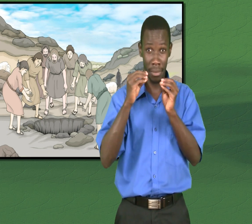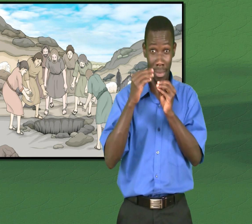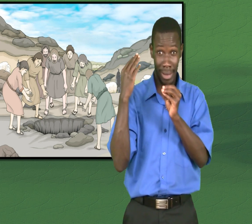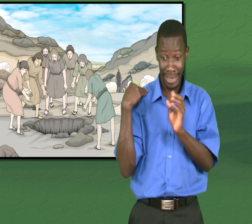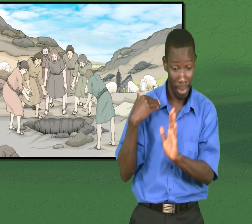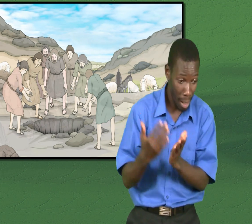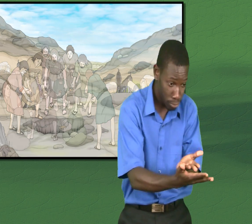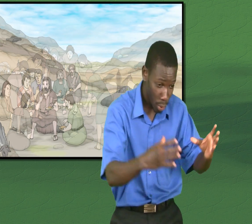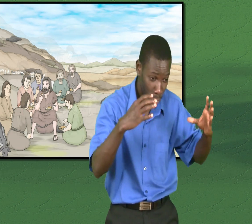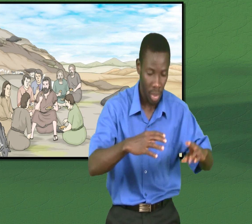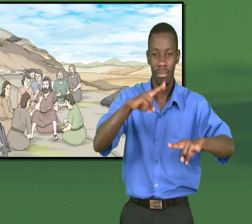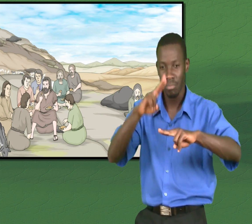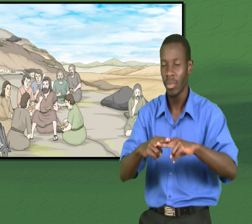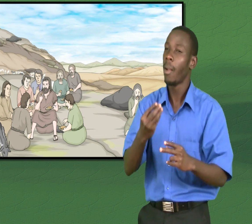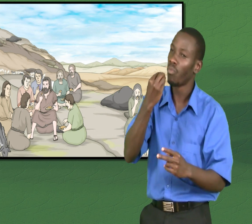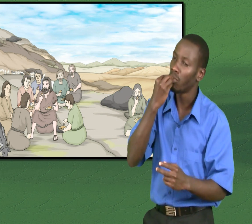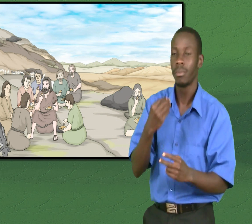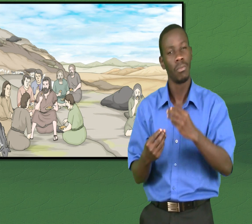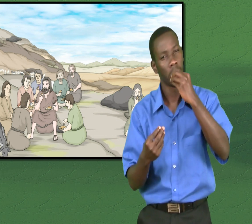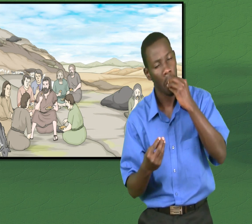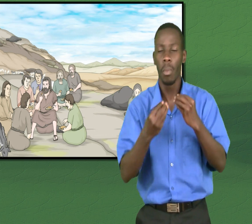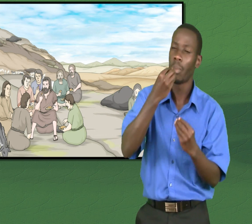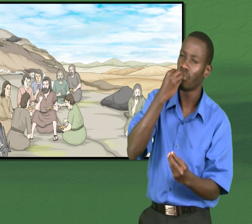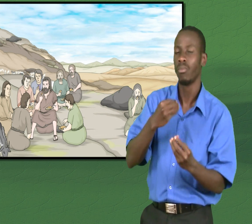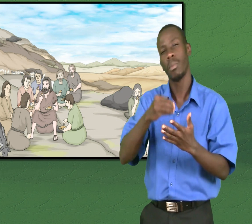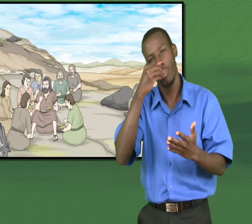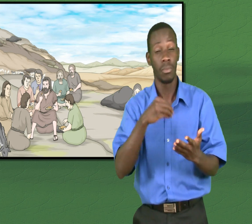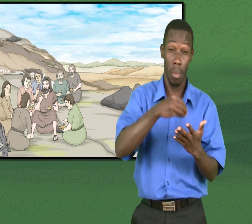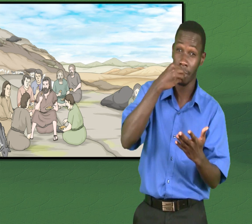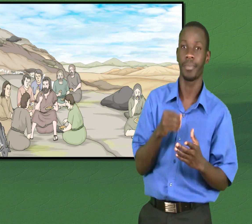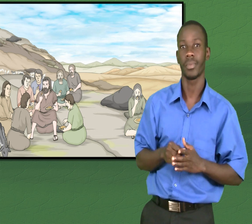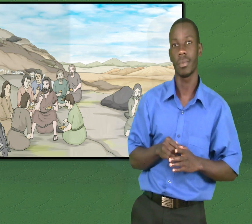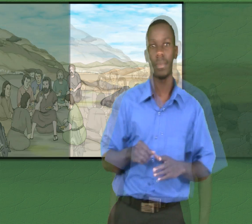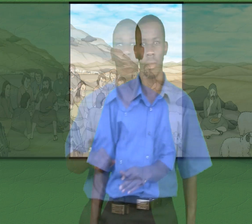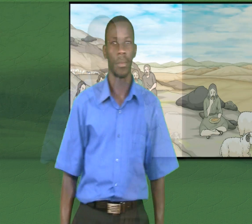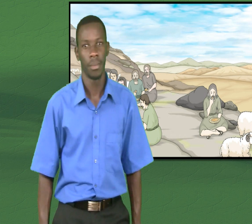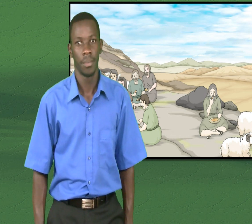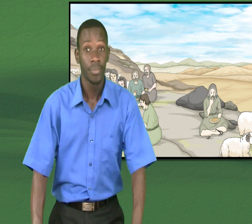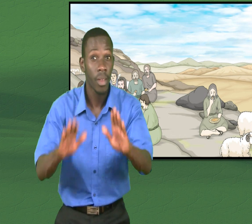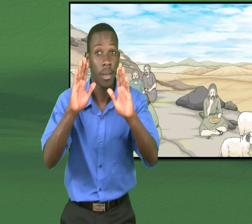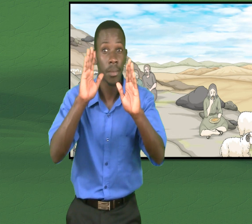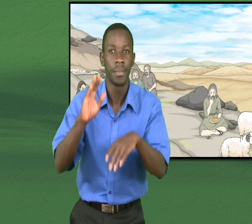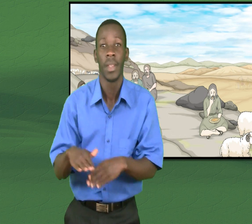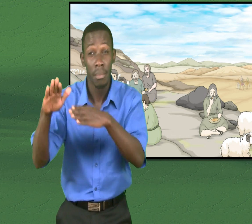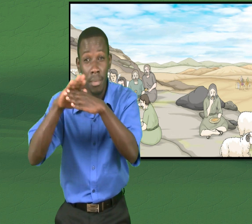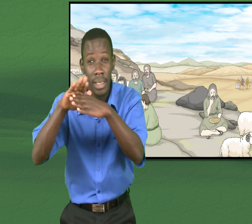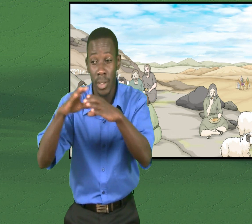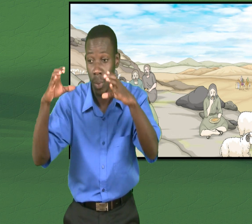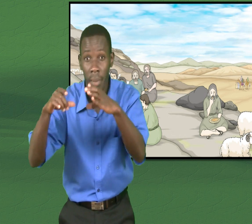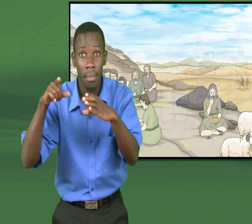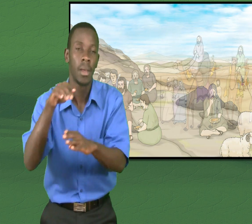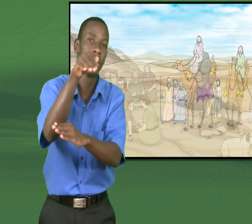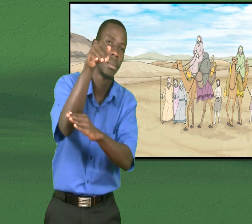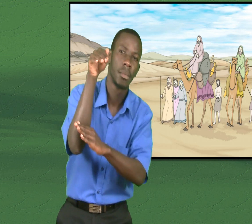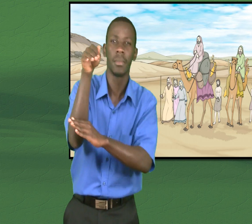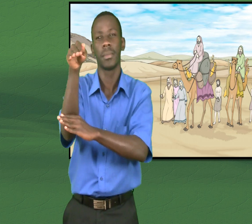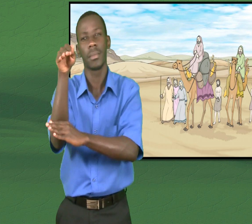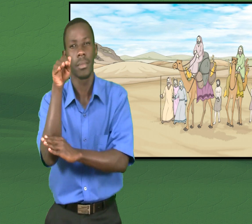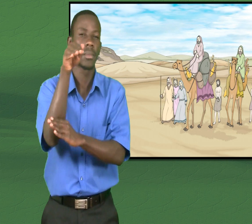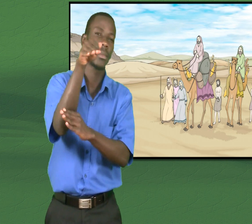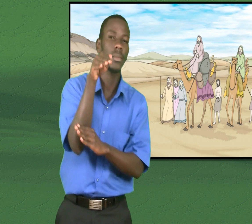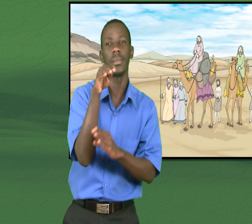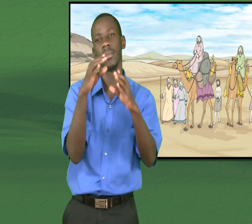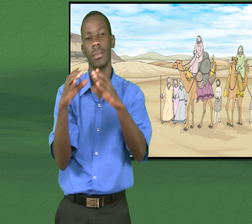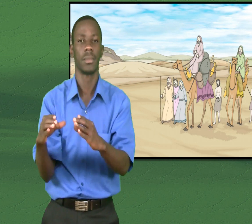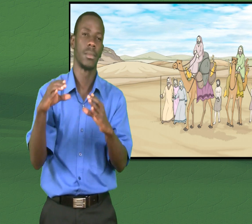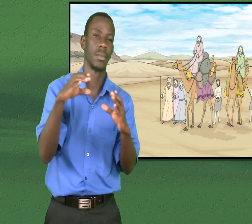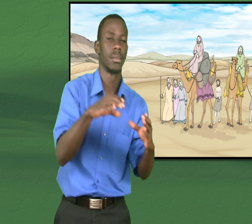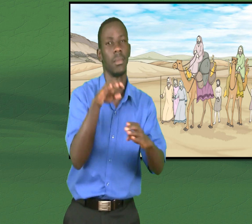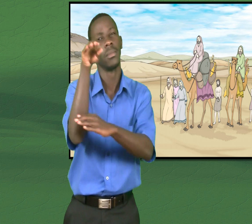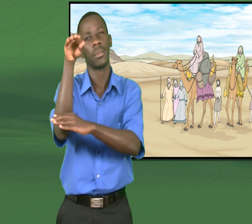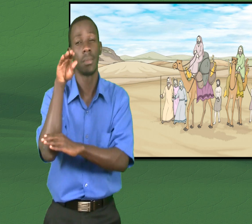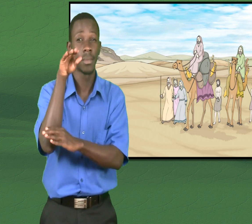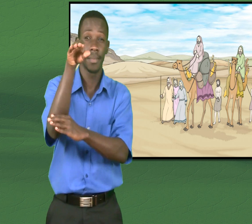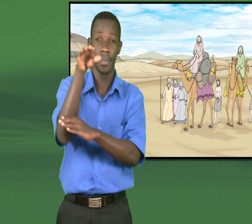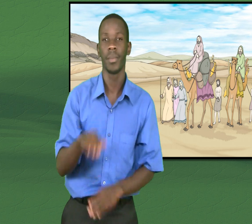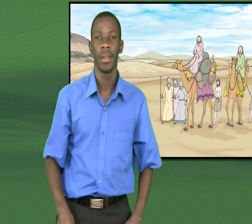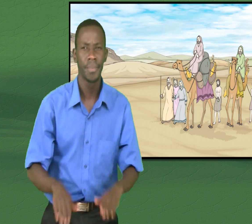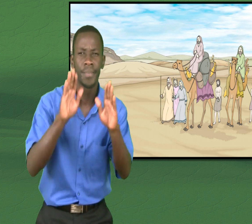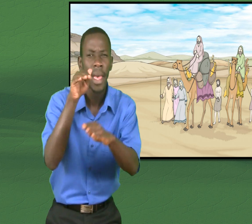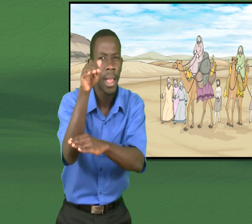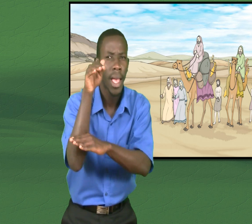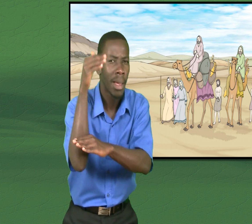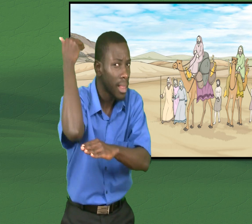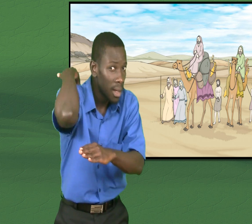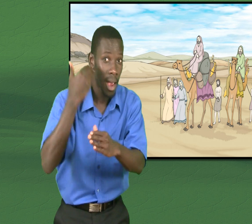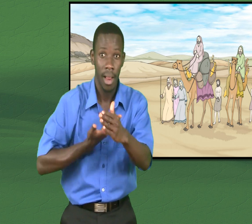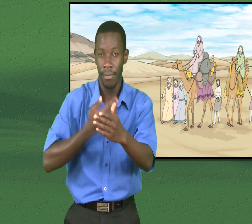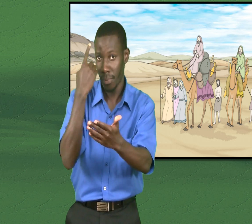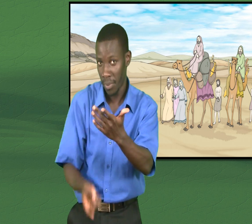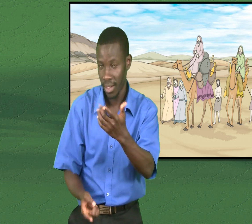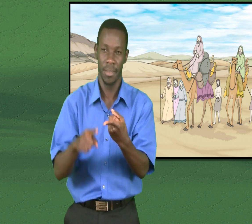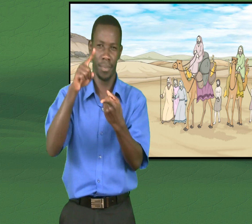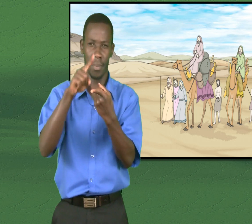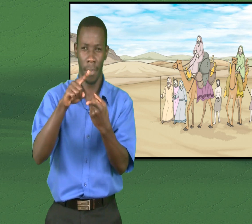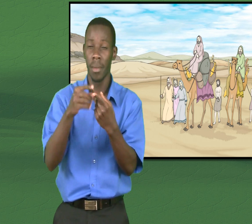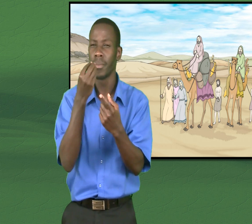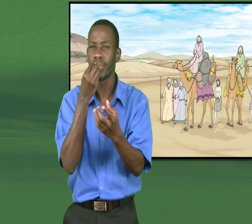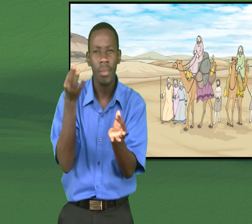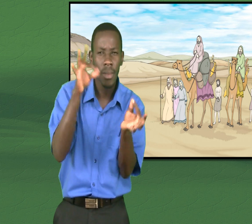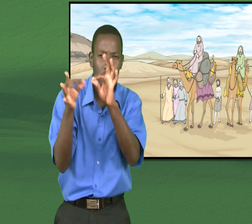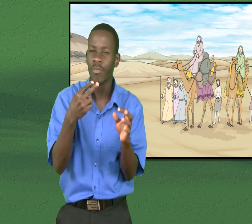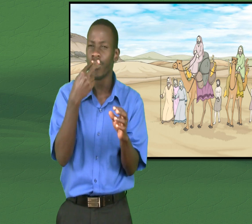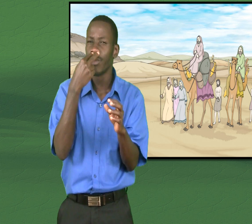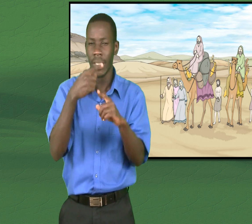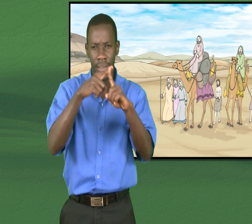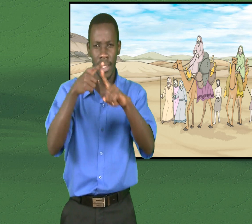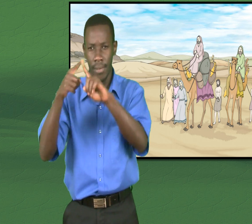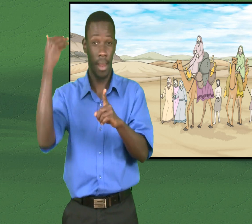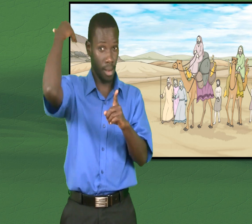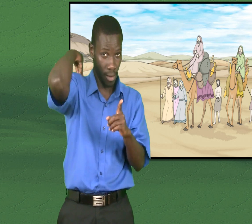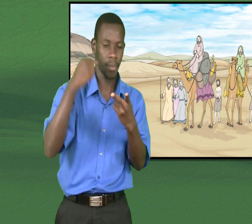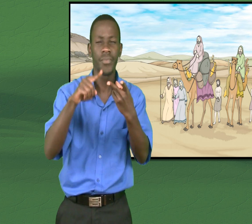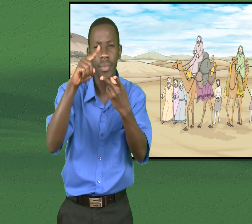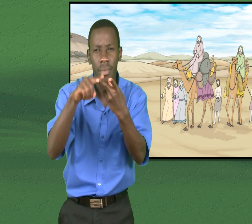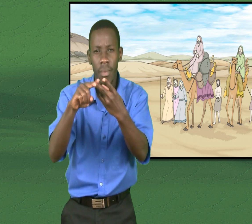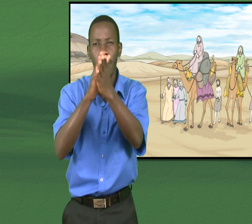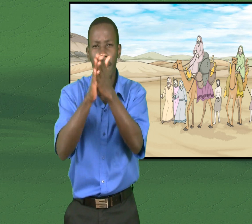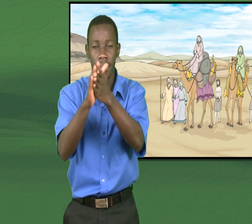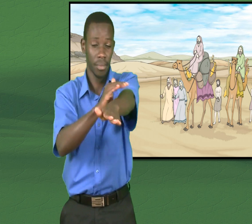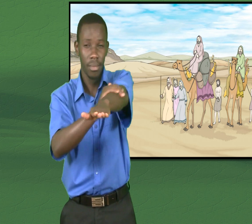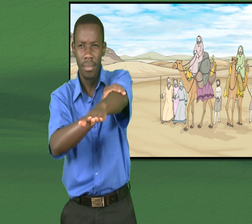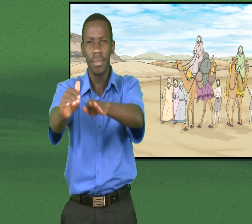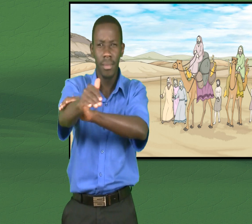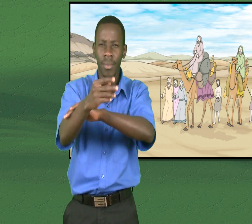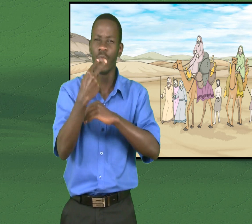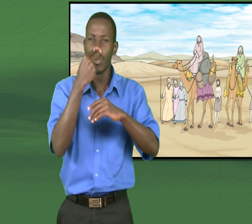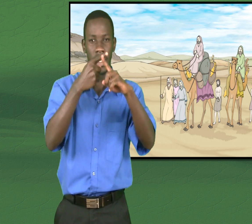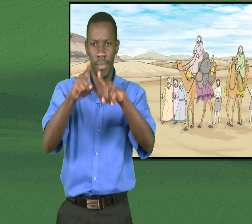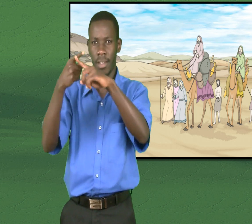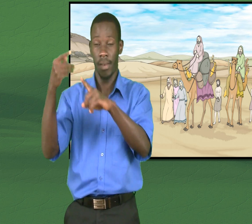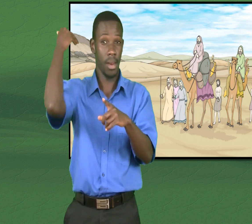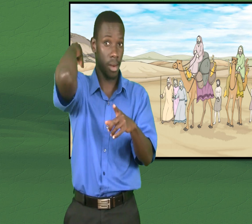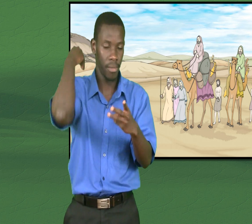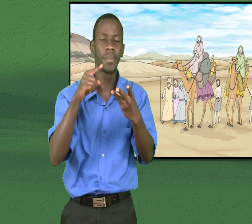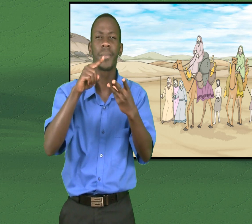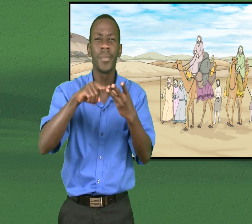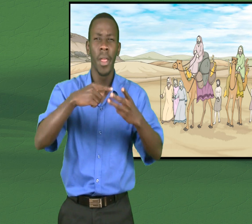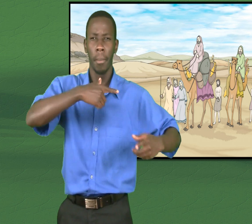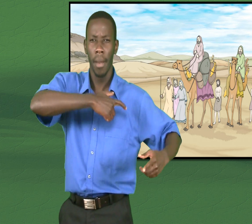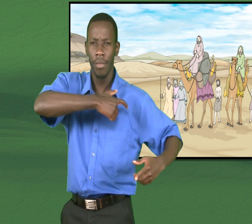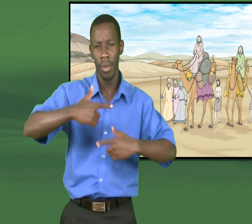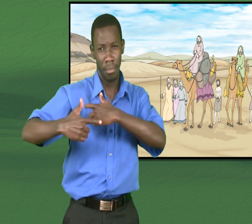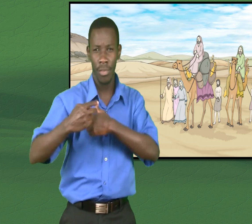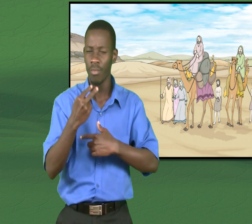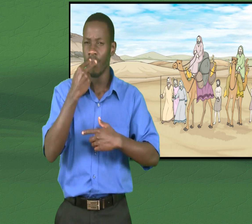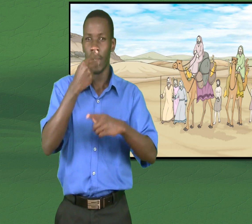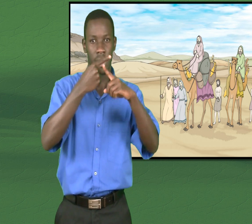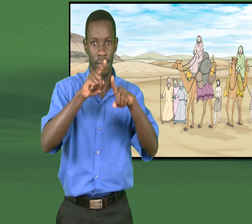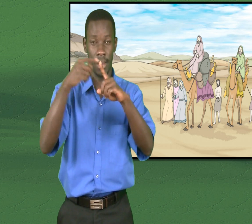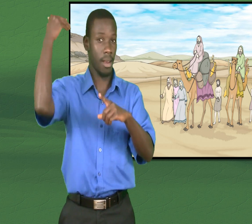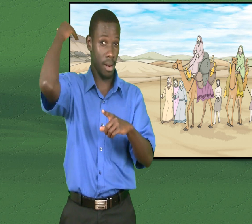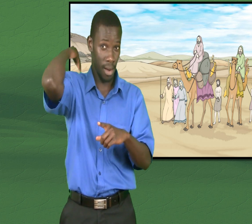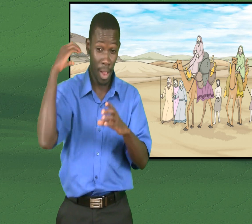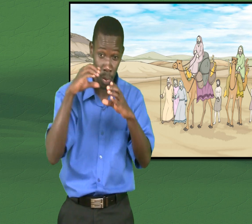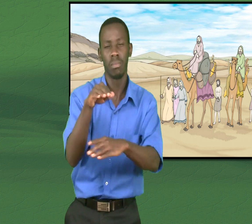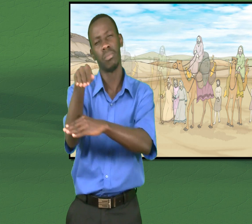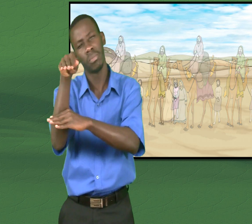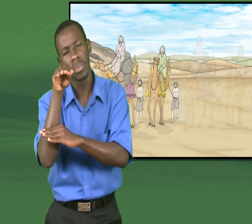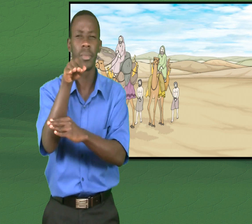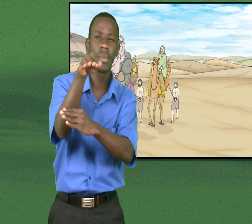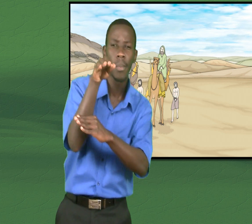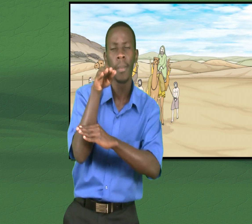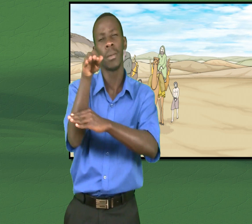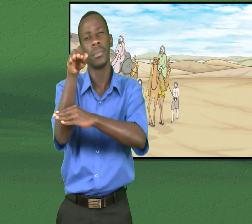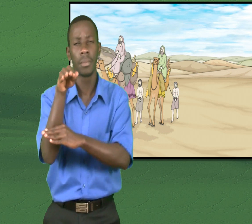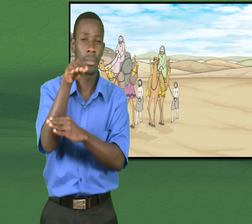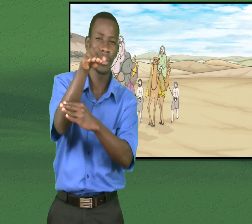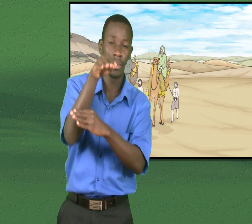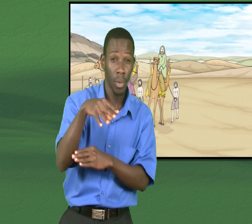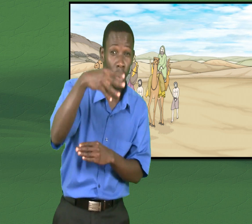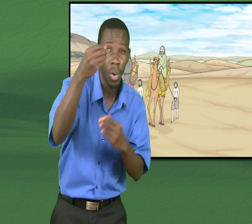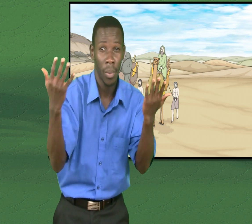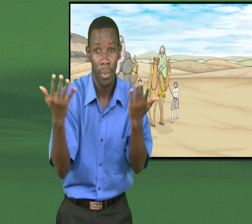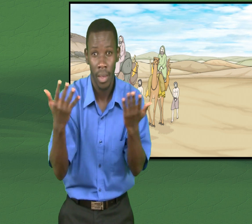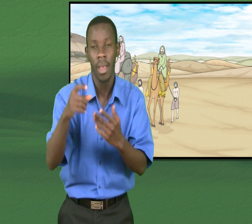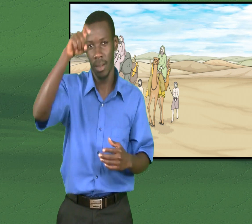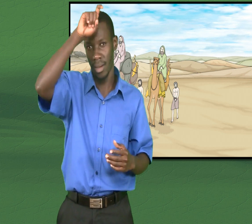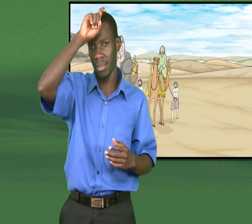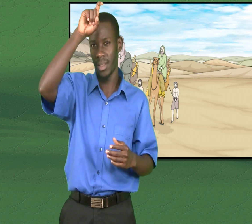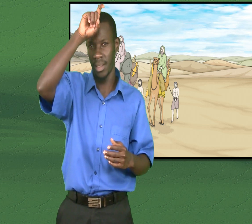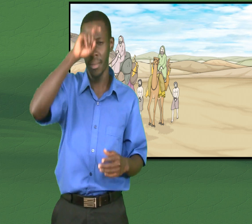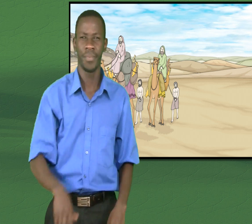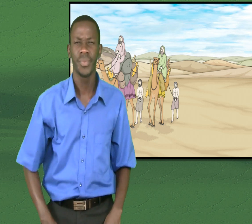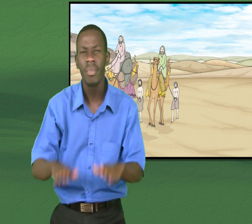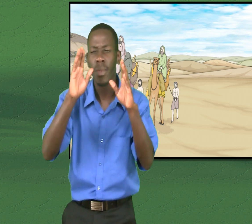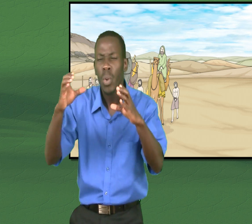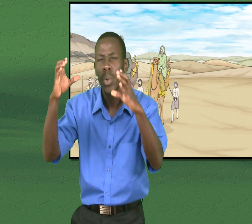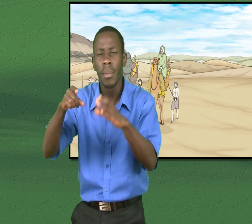And as they sat down to eat a meal, they looked up and saw a caravan of Ishmaelites coming from Gilead.